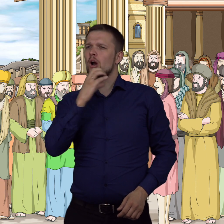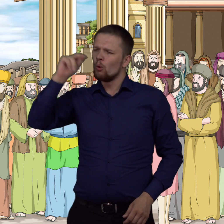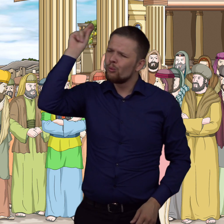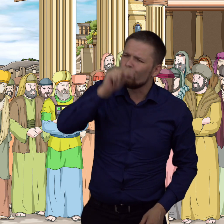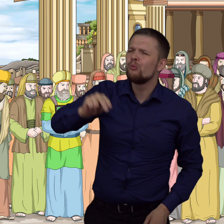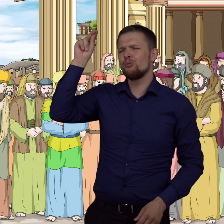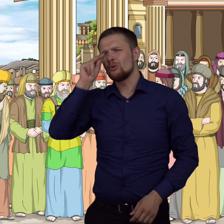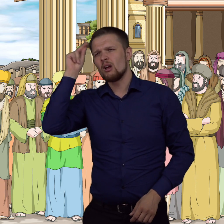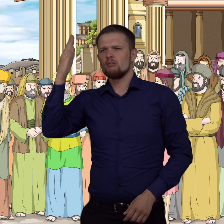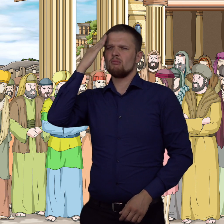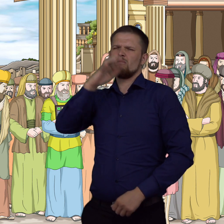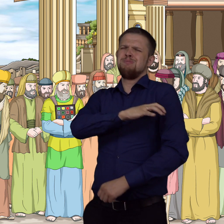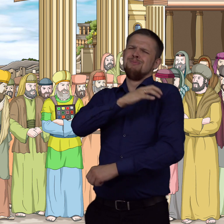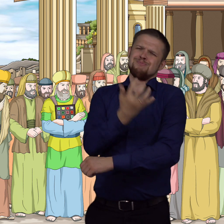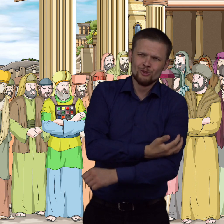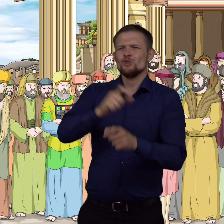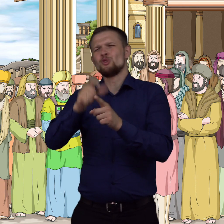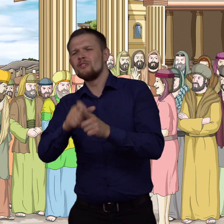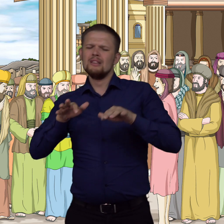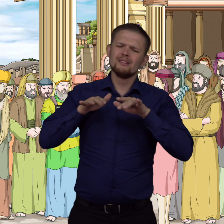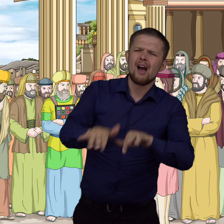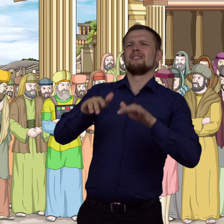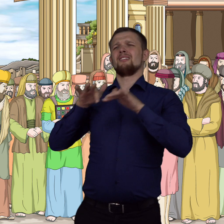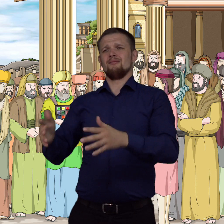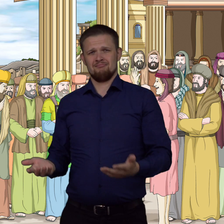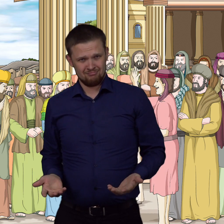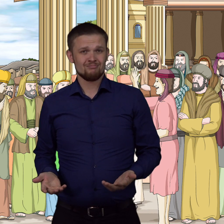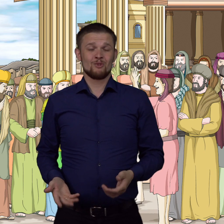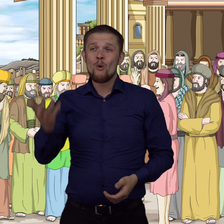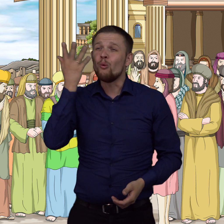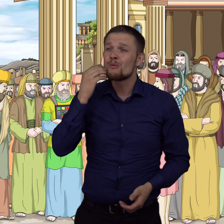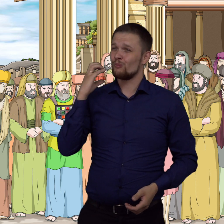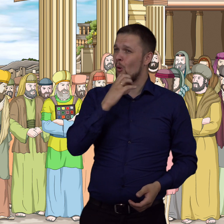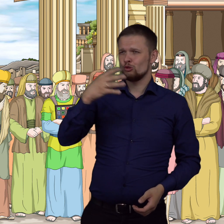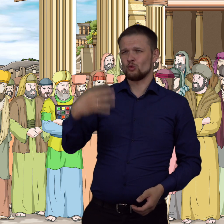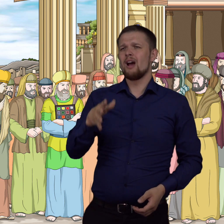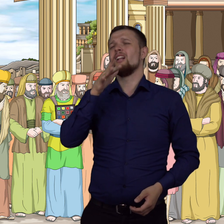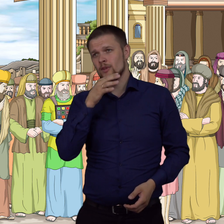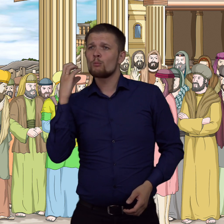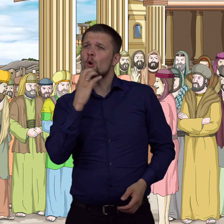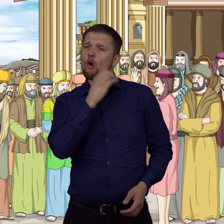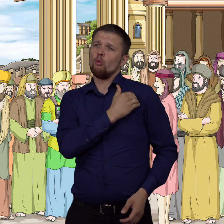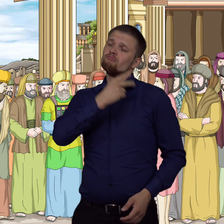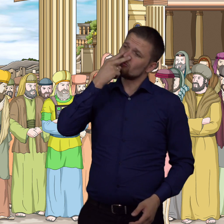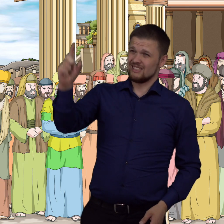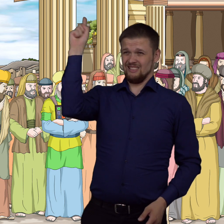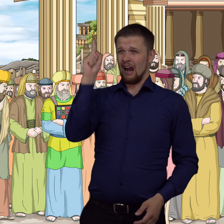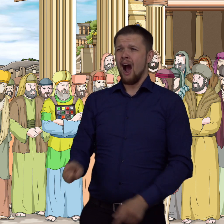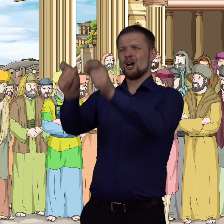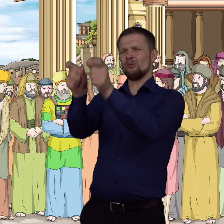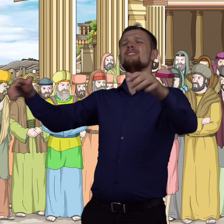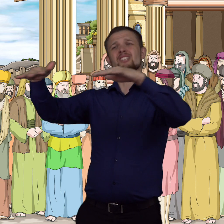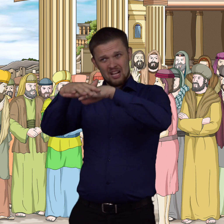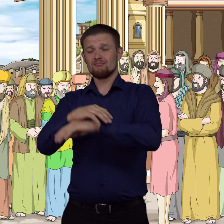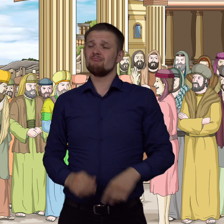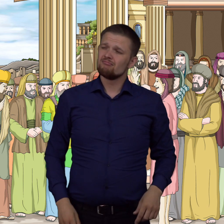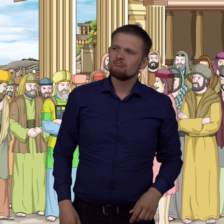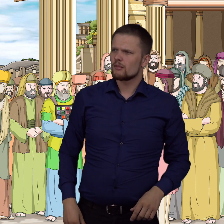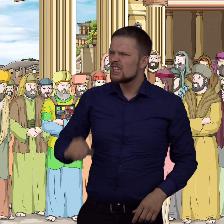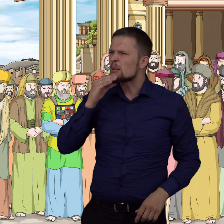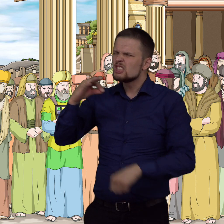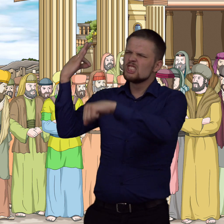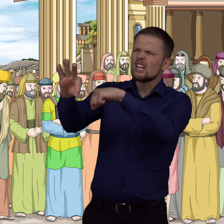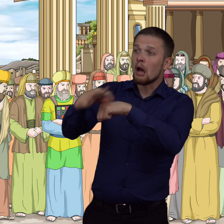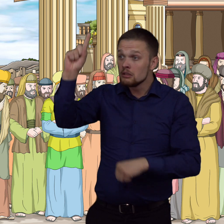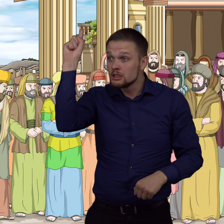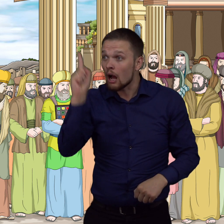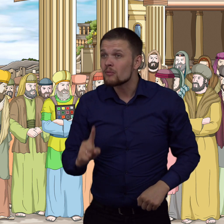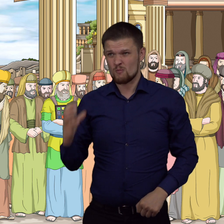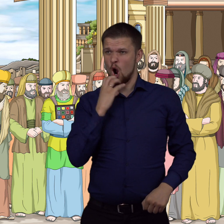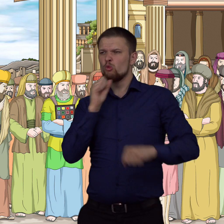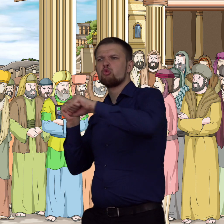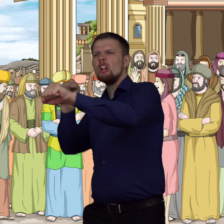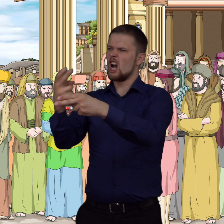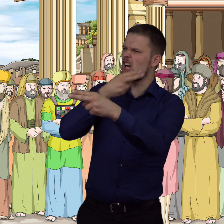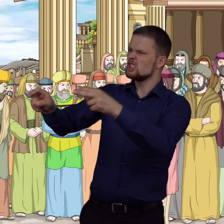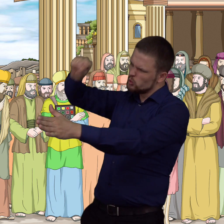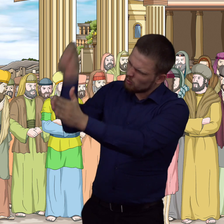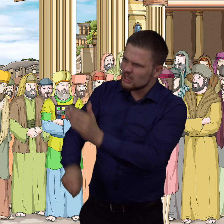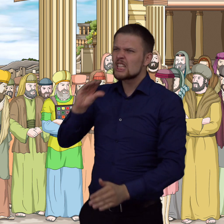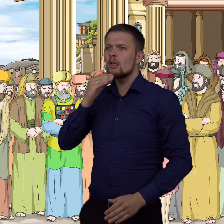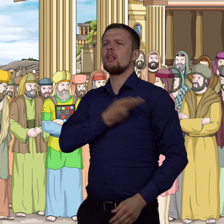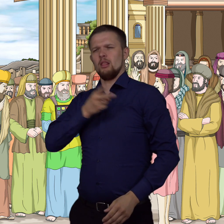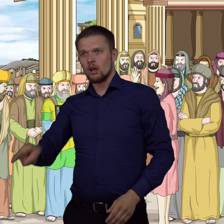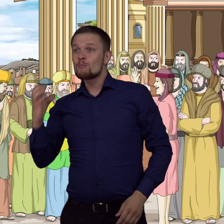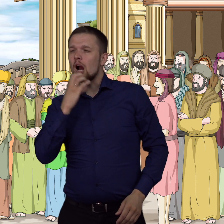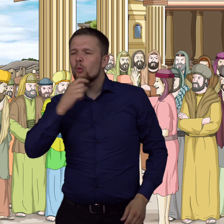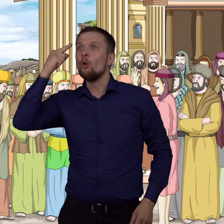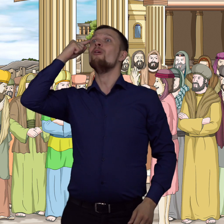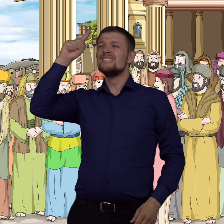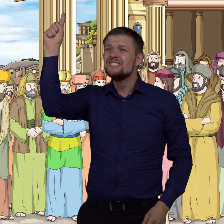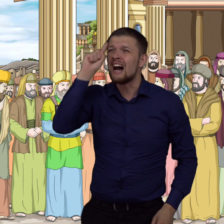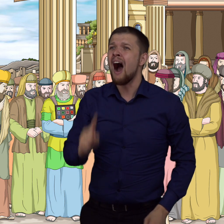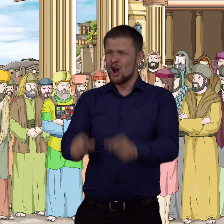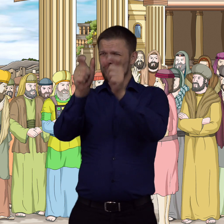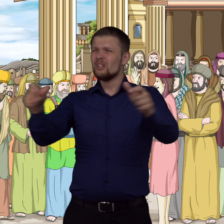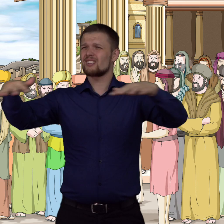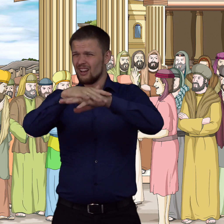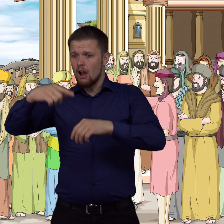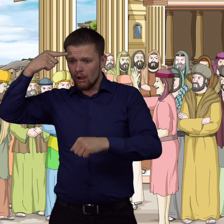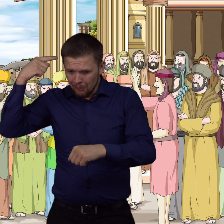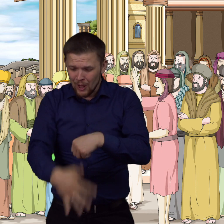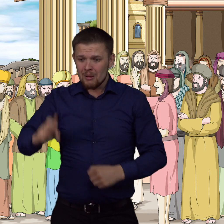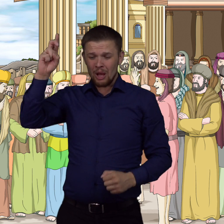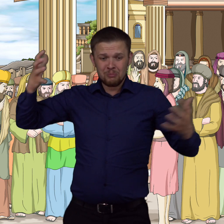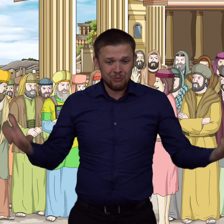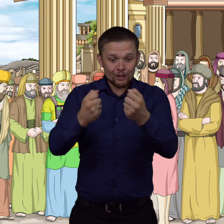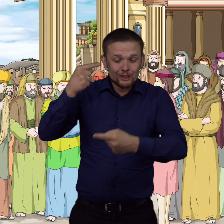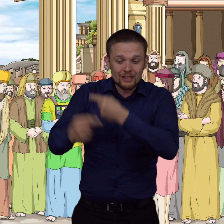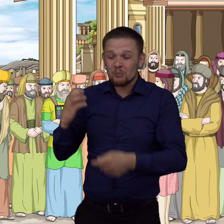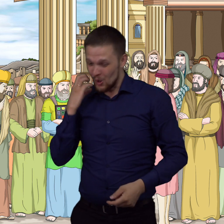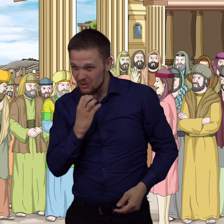When Moses was forty years old, he decided to visit his brothers, the children of Israel. And when he saw one of them being mistreated, Moses went to his defense and avenged him by striking down the Egyptian who was oppressing him.